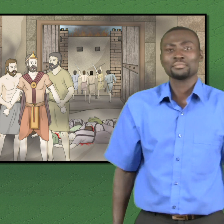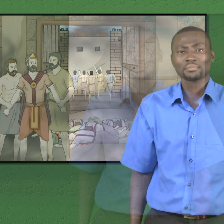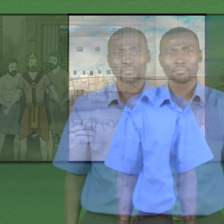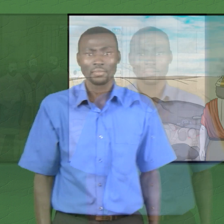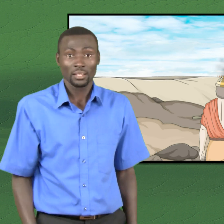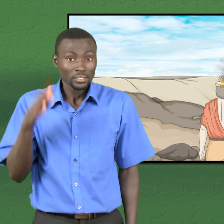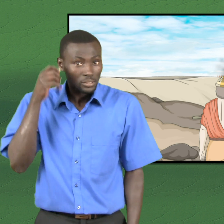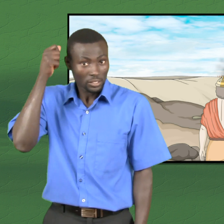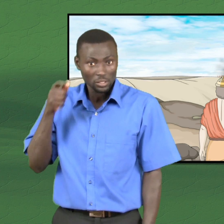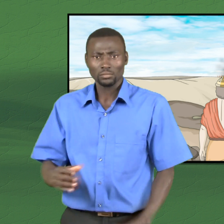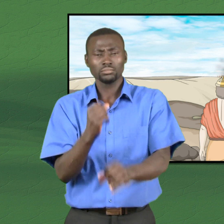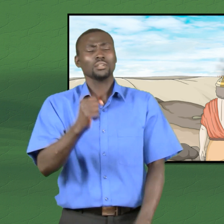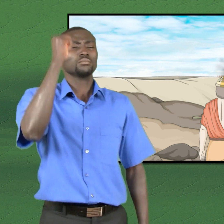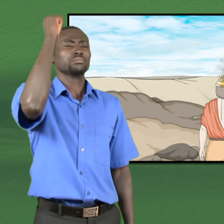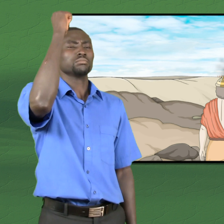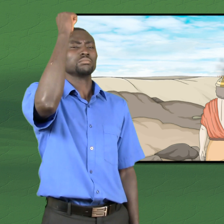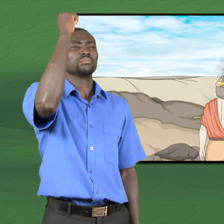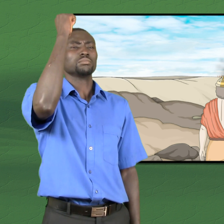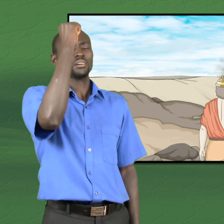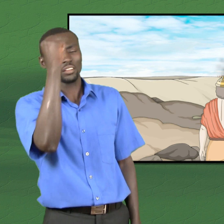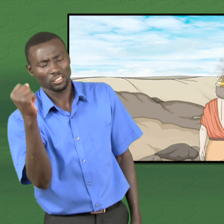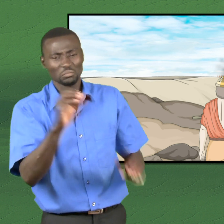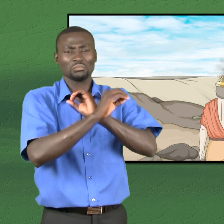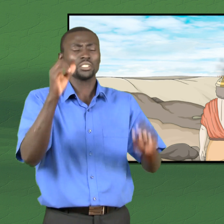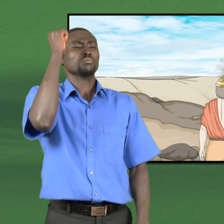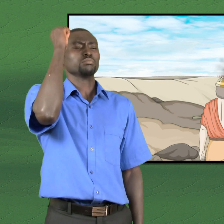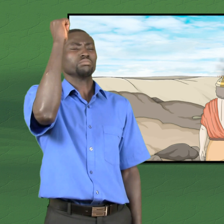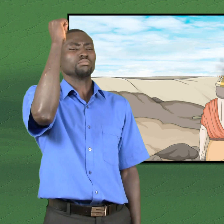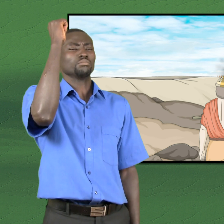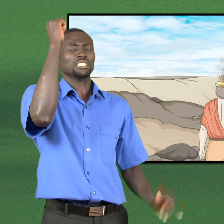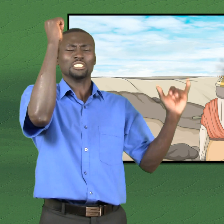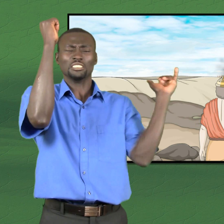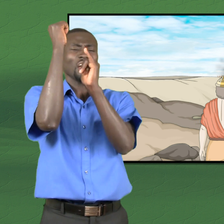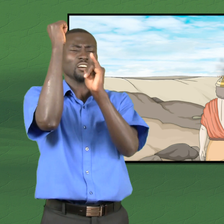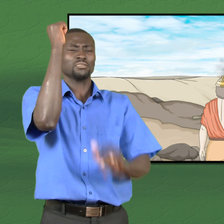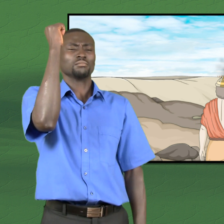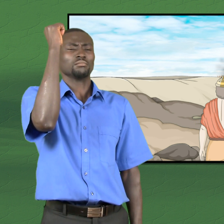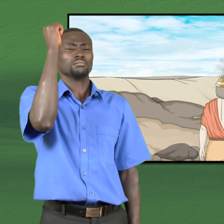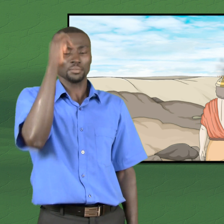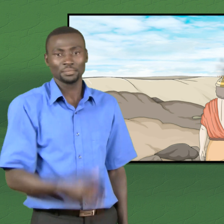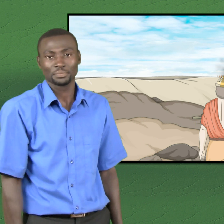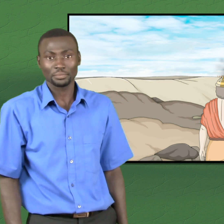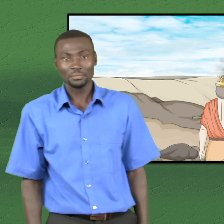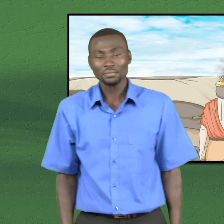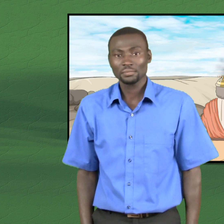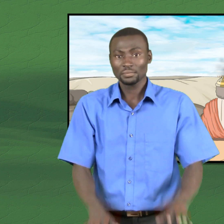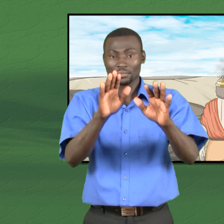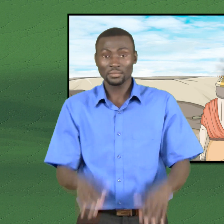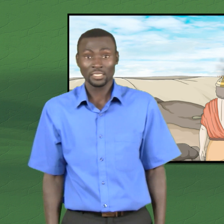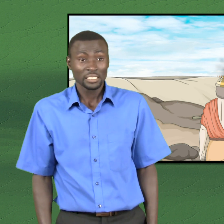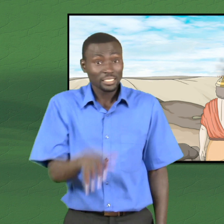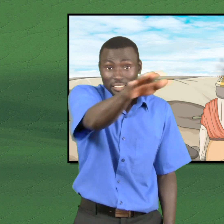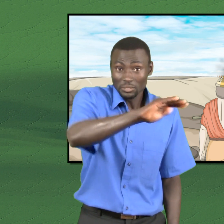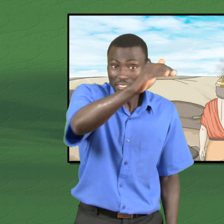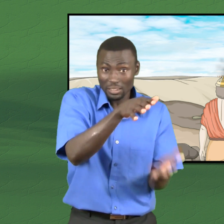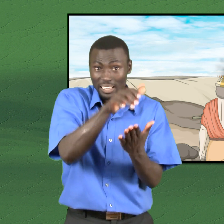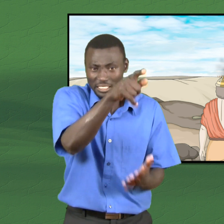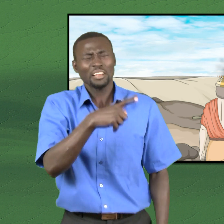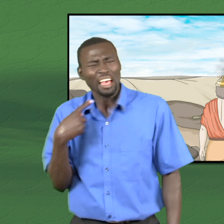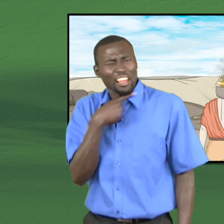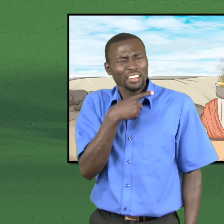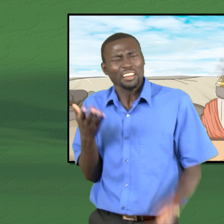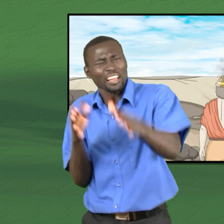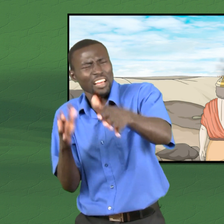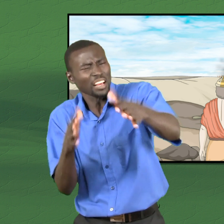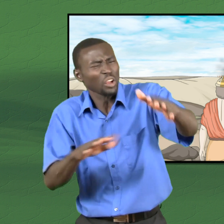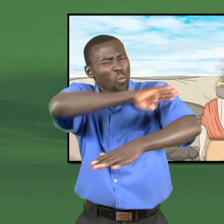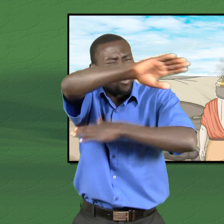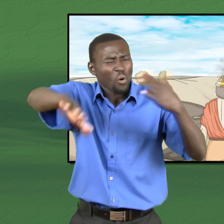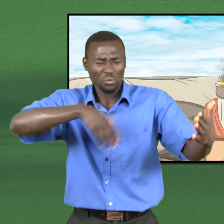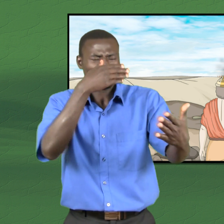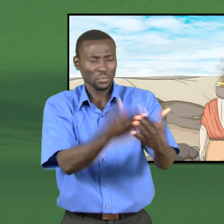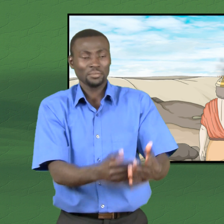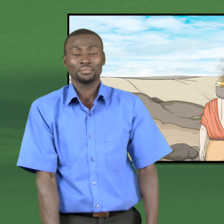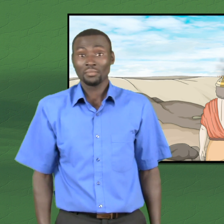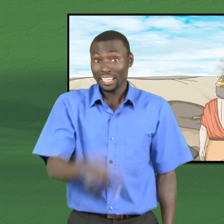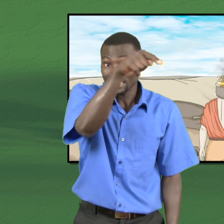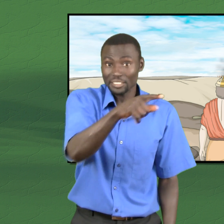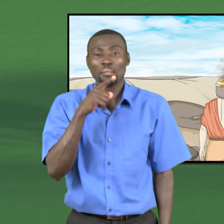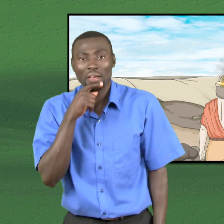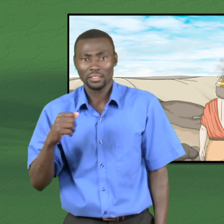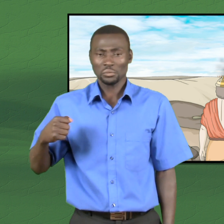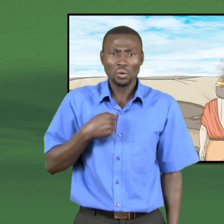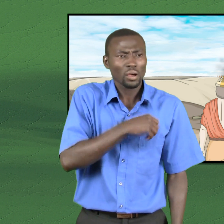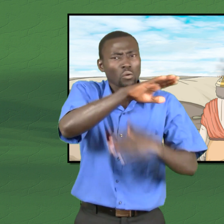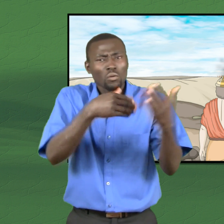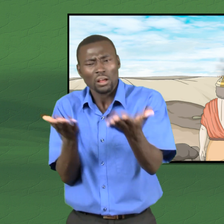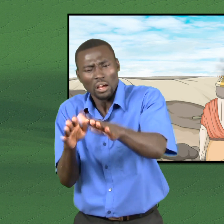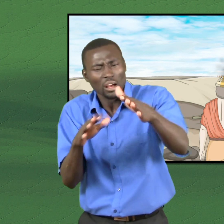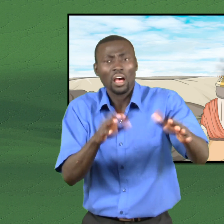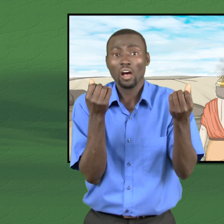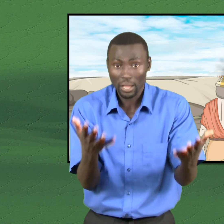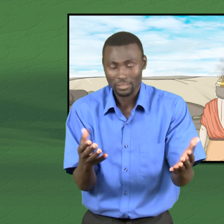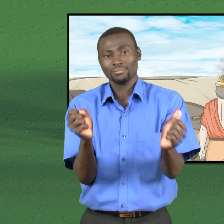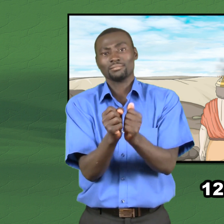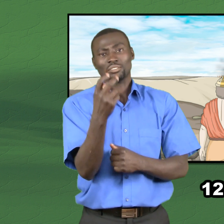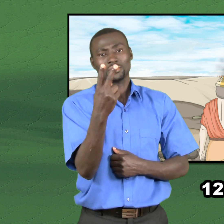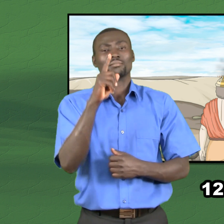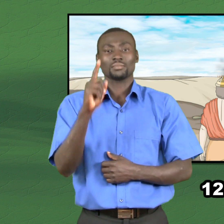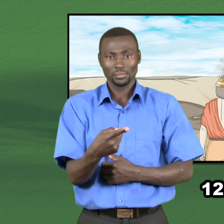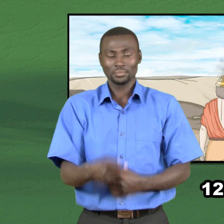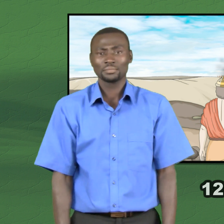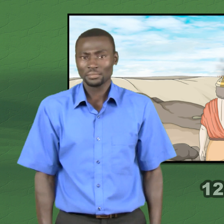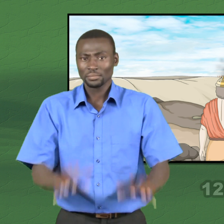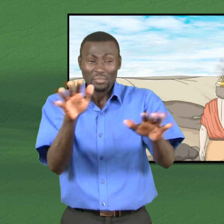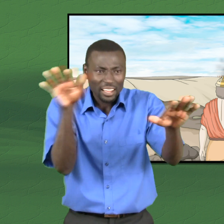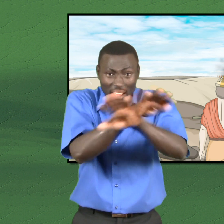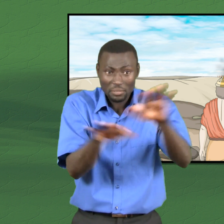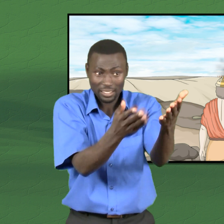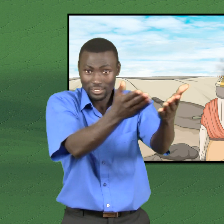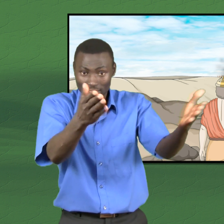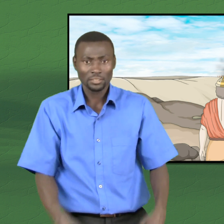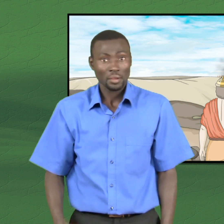When Israel had finished killing all the men of Ai who had pursued them into the field and wilderness, and when every last one of them had fallen by the sword, all the Israelites returned to Ai and put it to the sword as well.